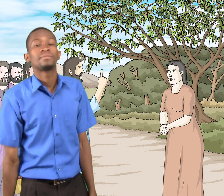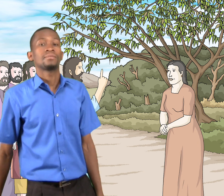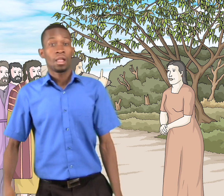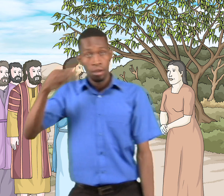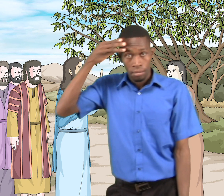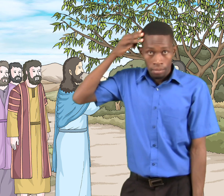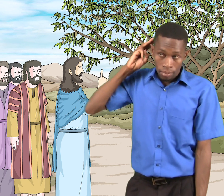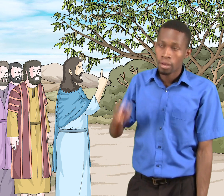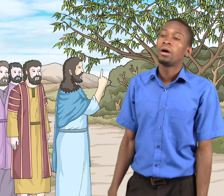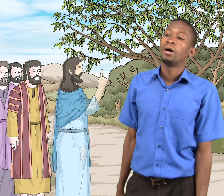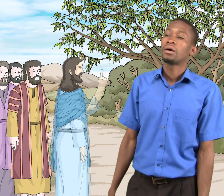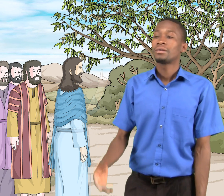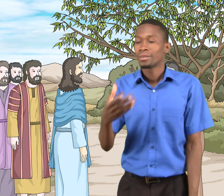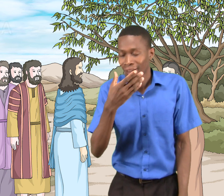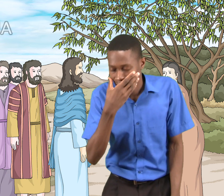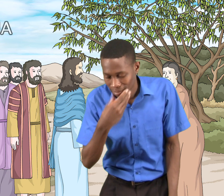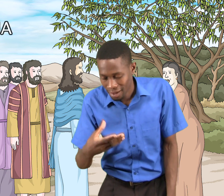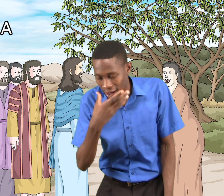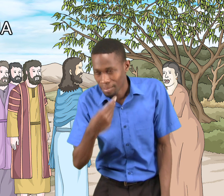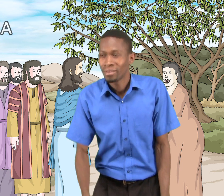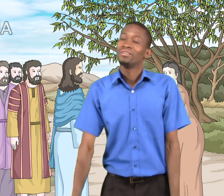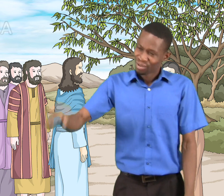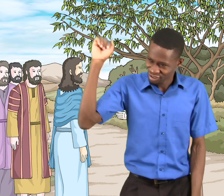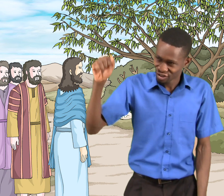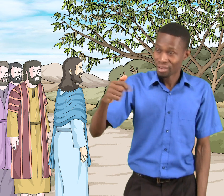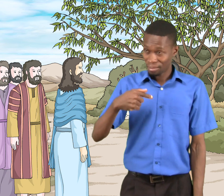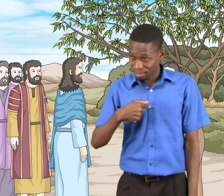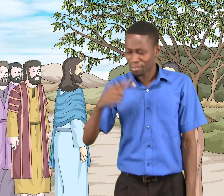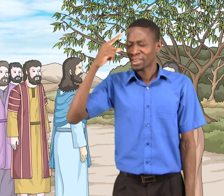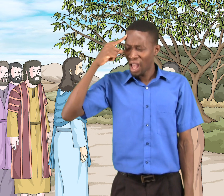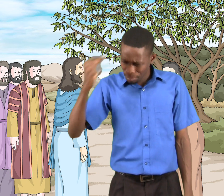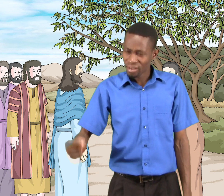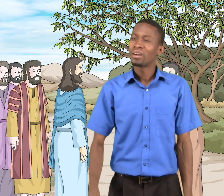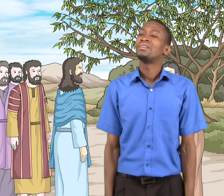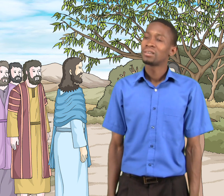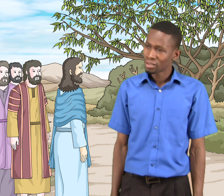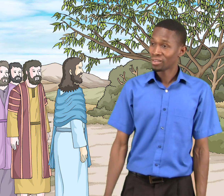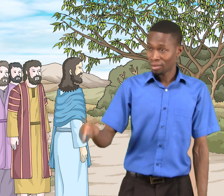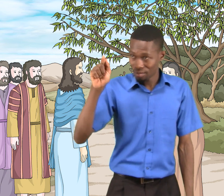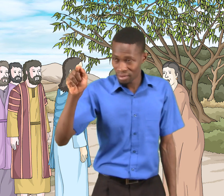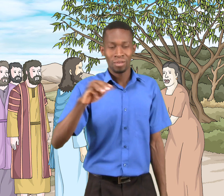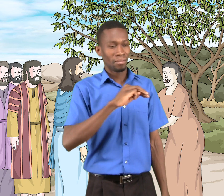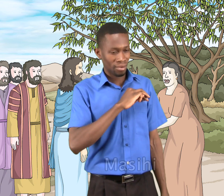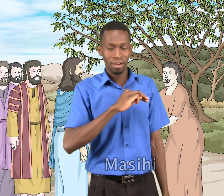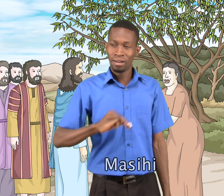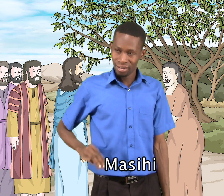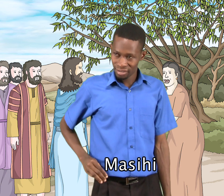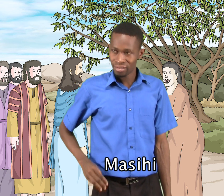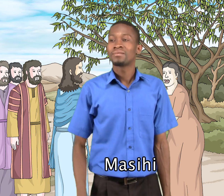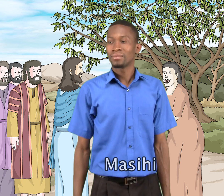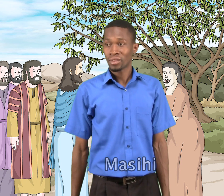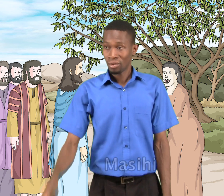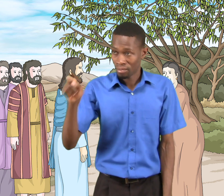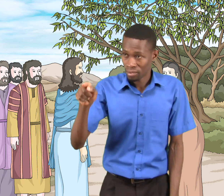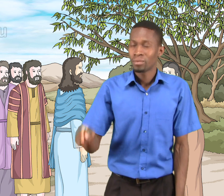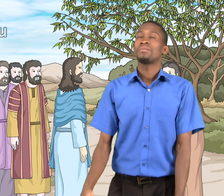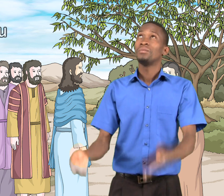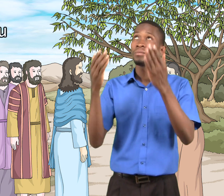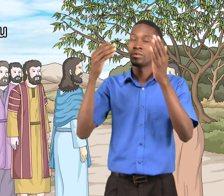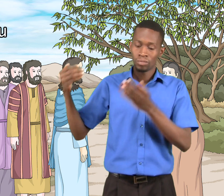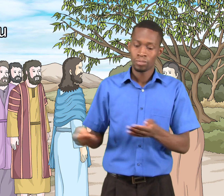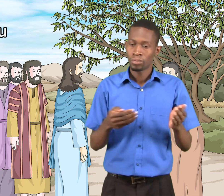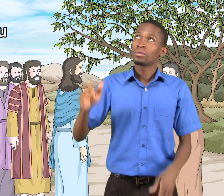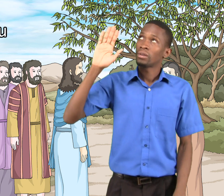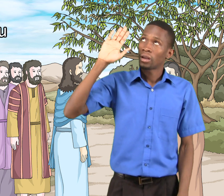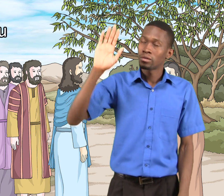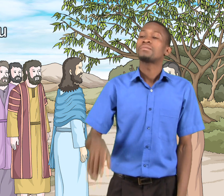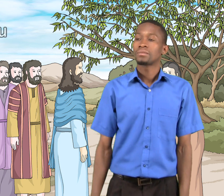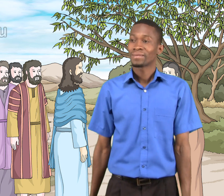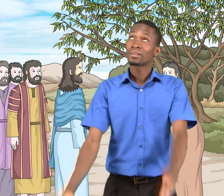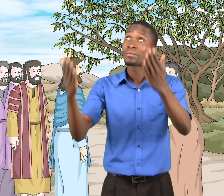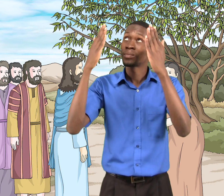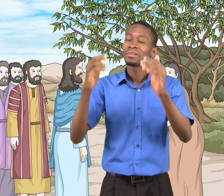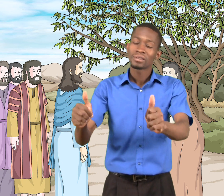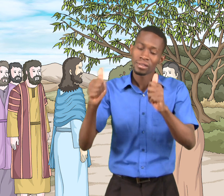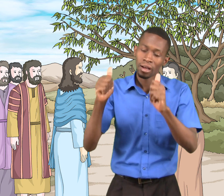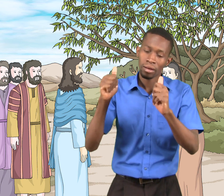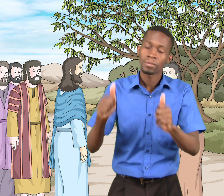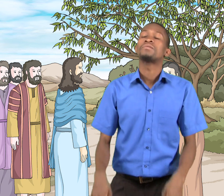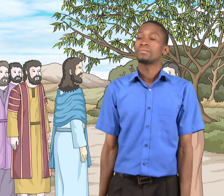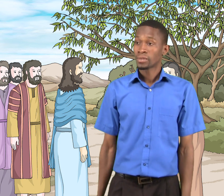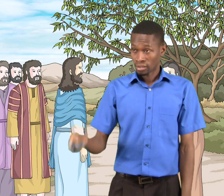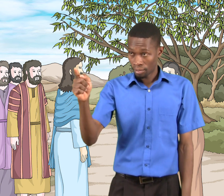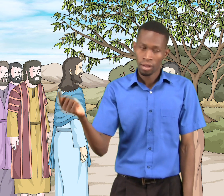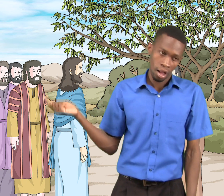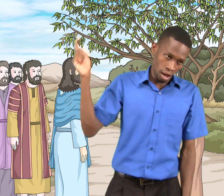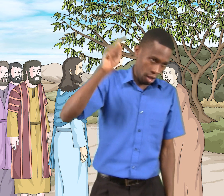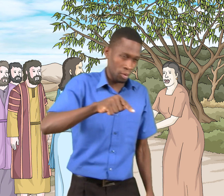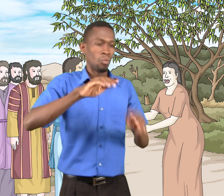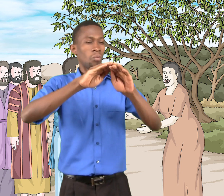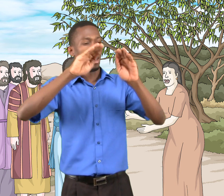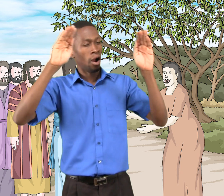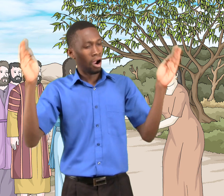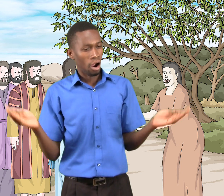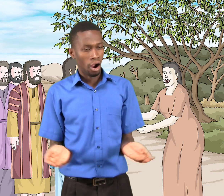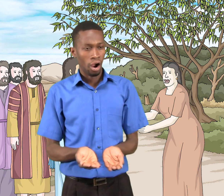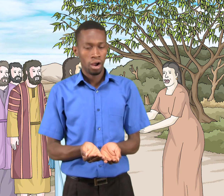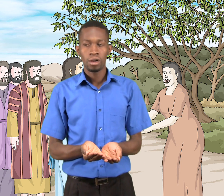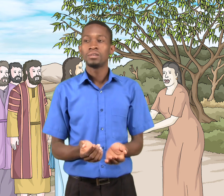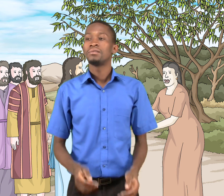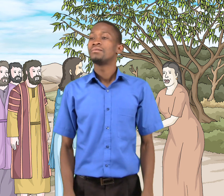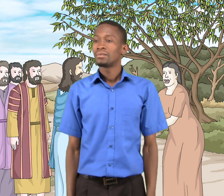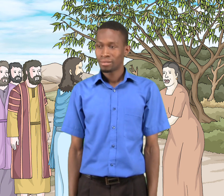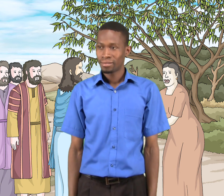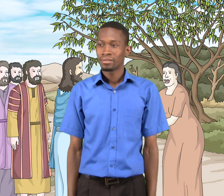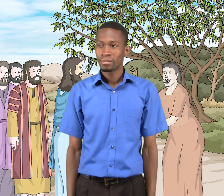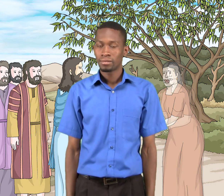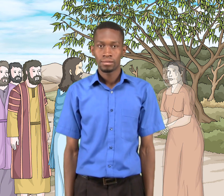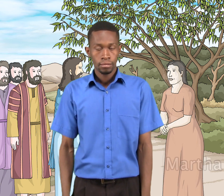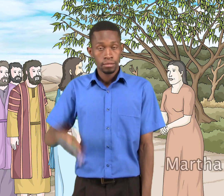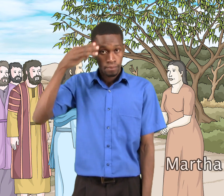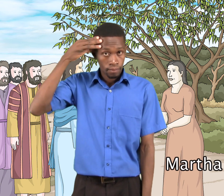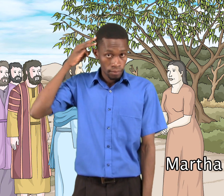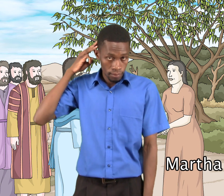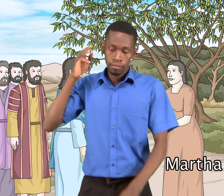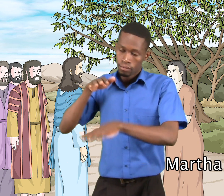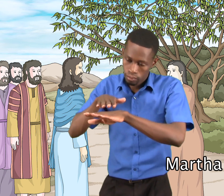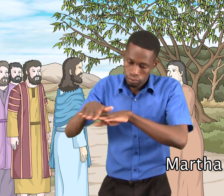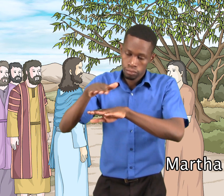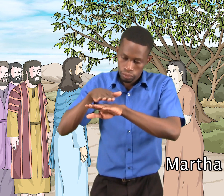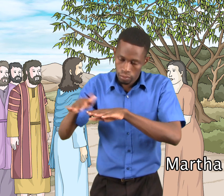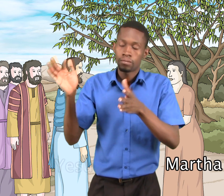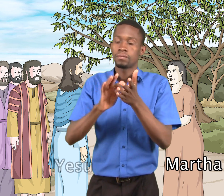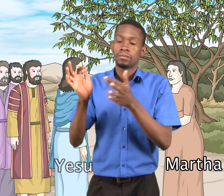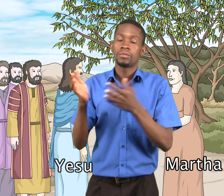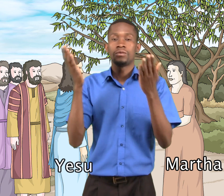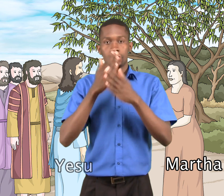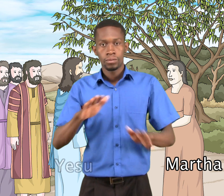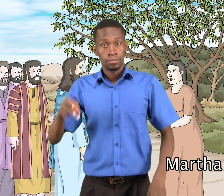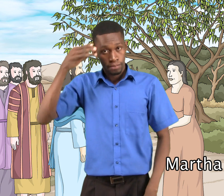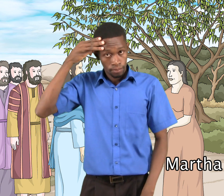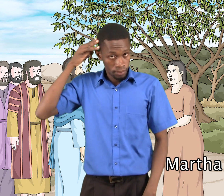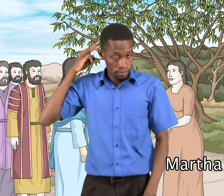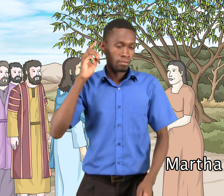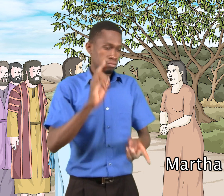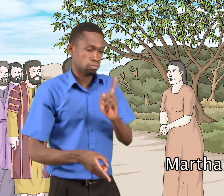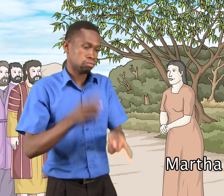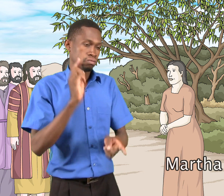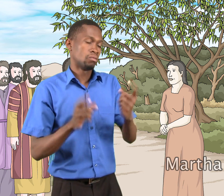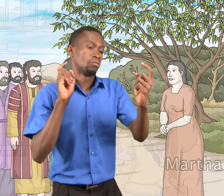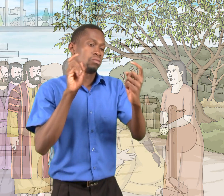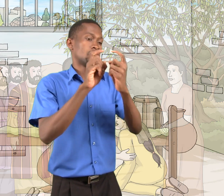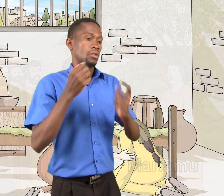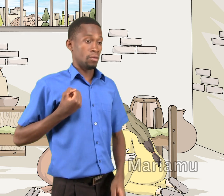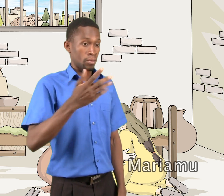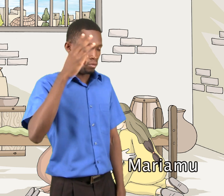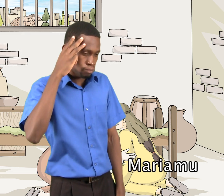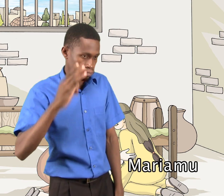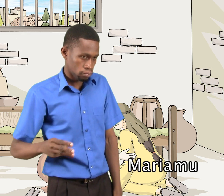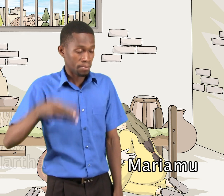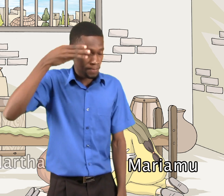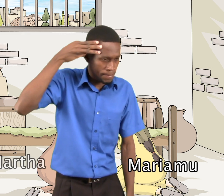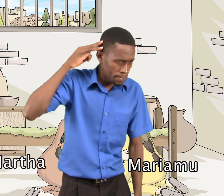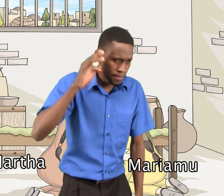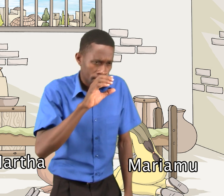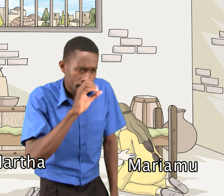After Martha had said this, she went back and called her sister Mary aside to tell her, “The Teacher is here and is asking for you.”